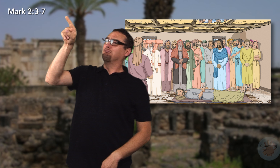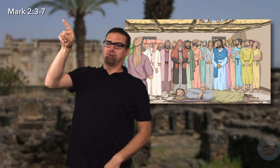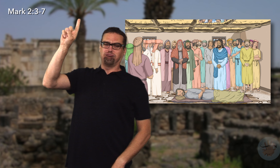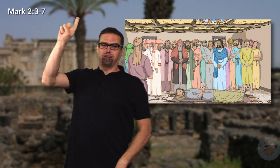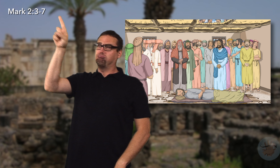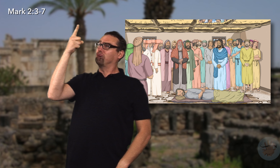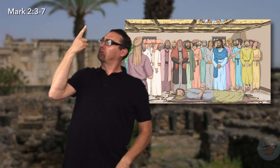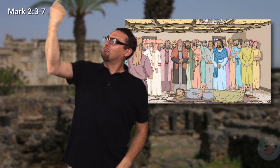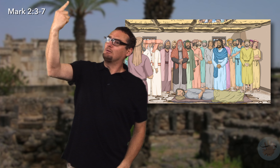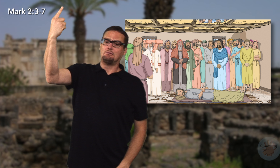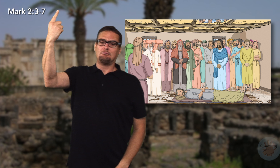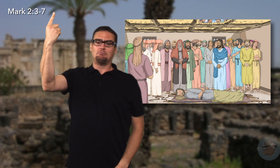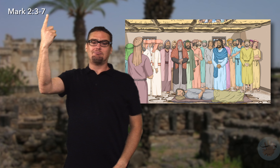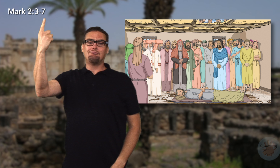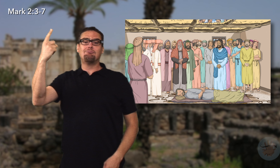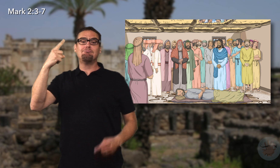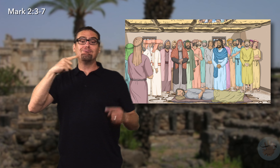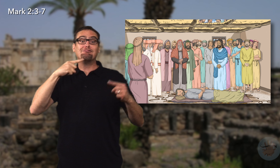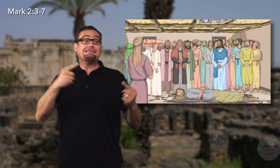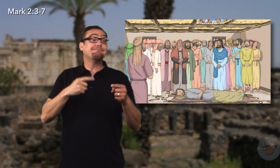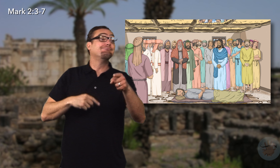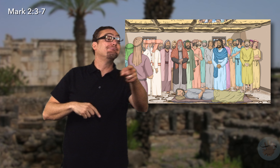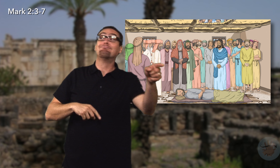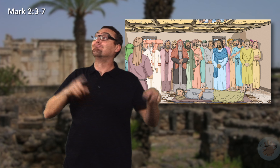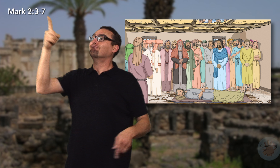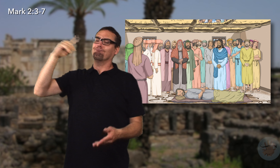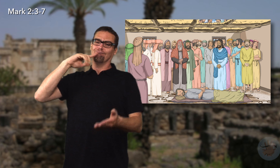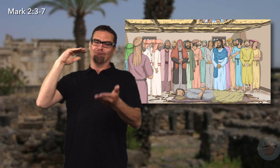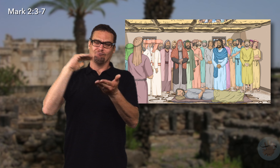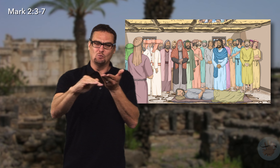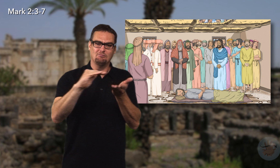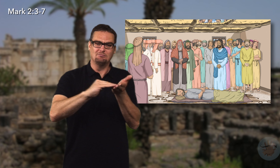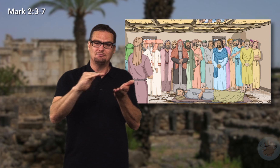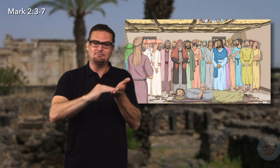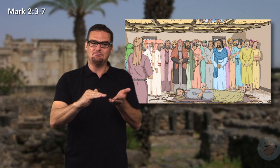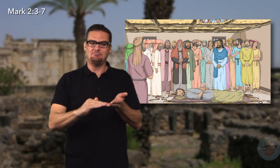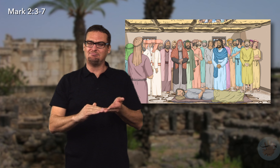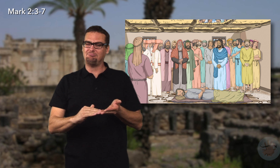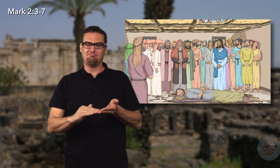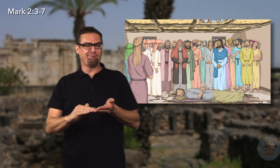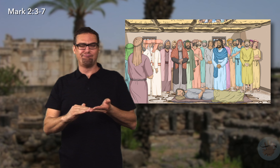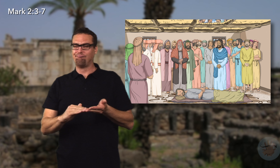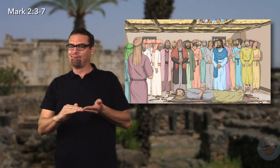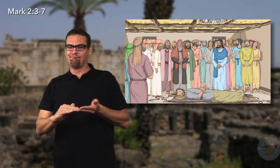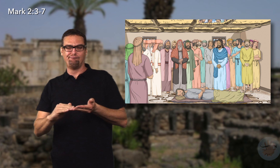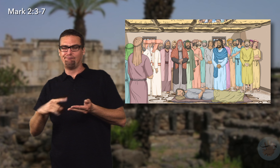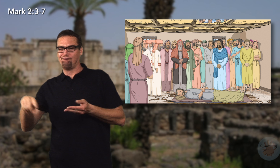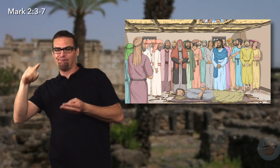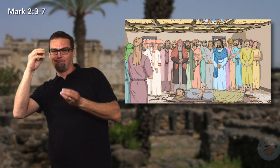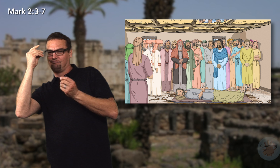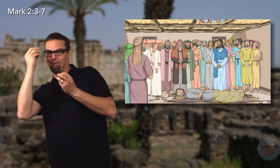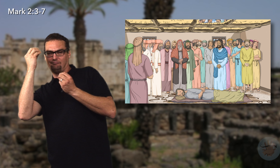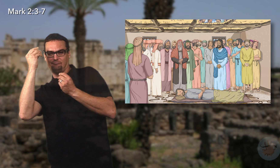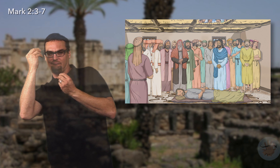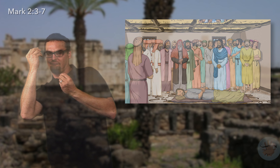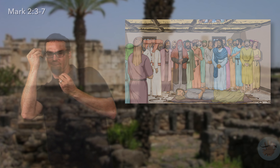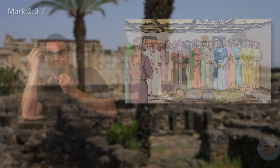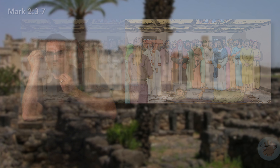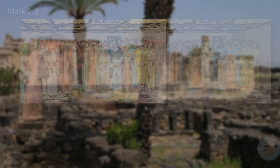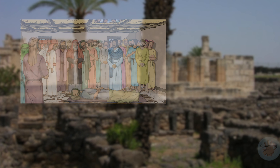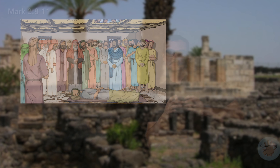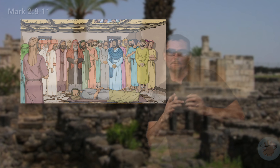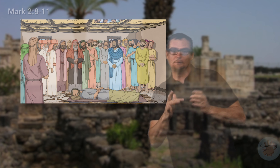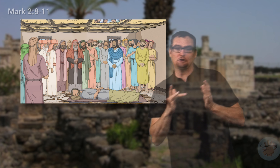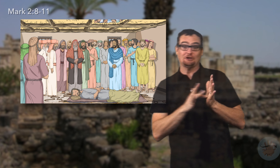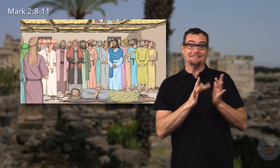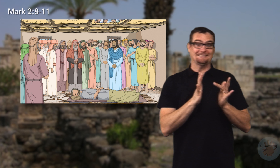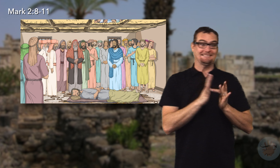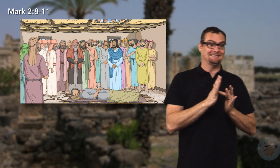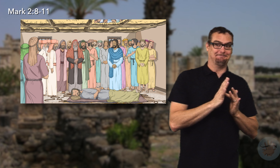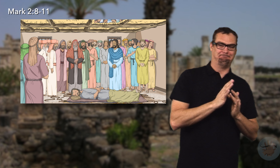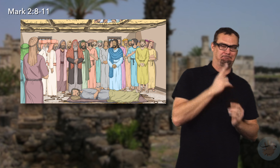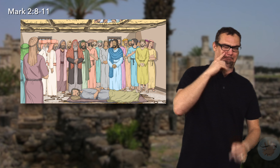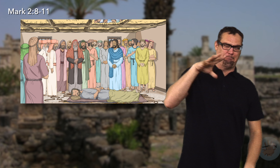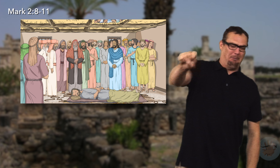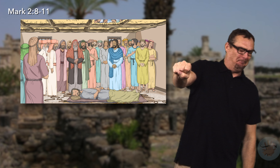Who can forgive sins but God alone?”